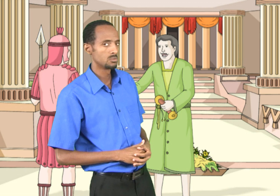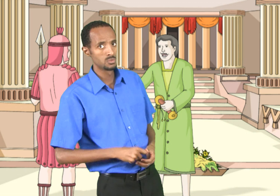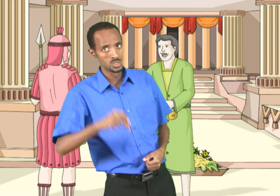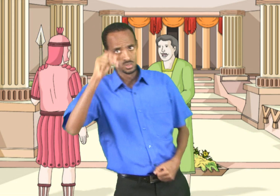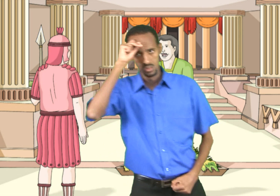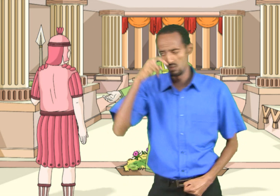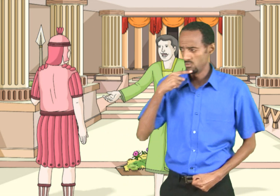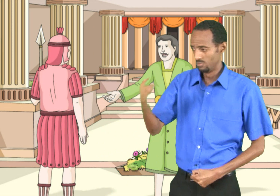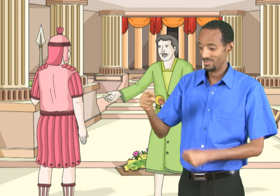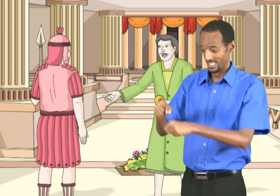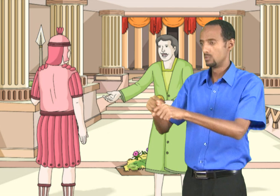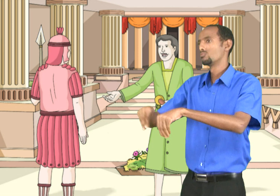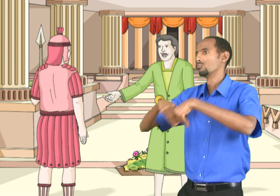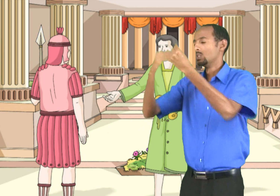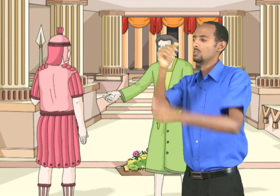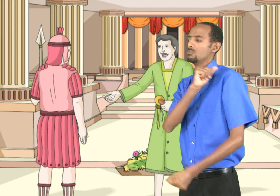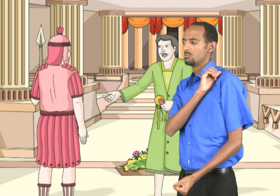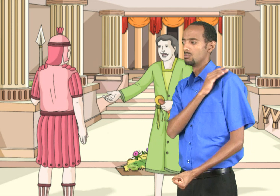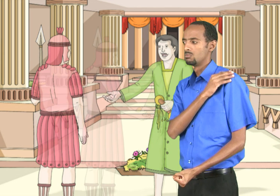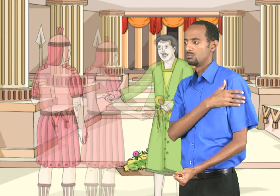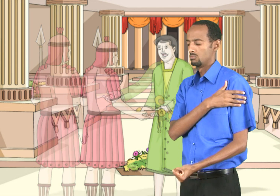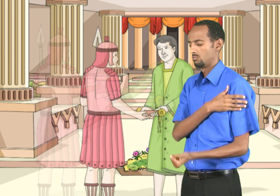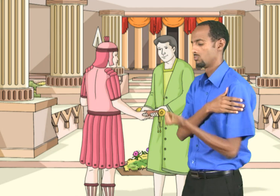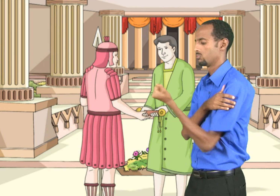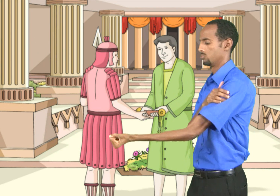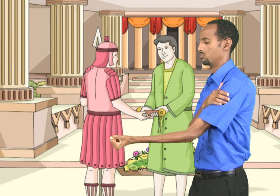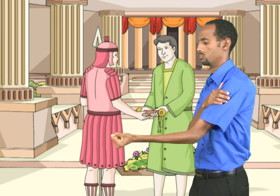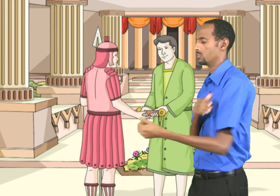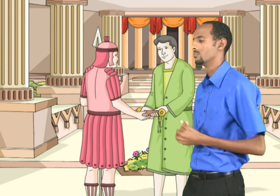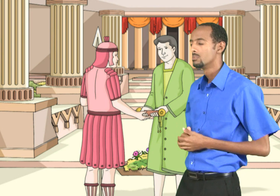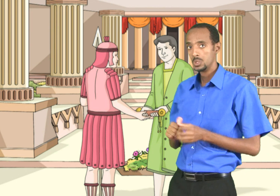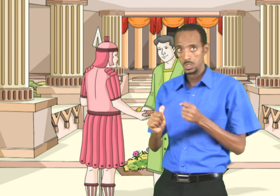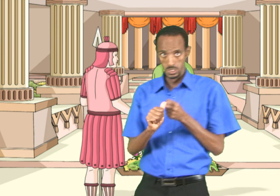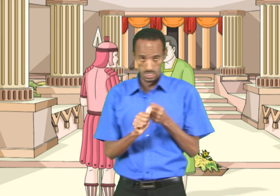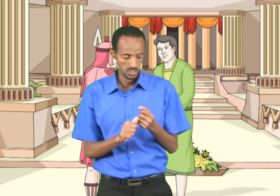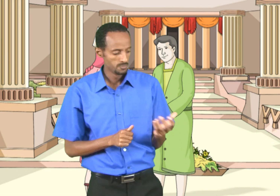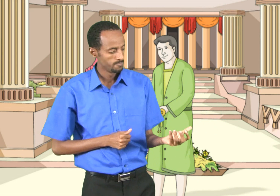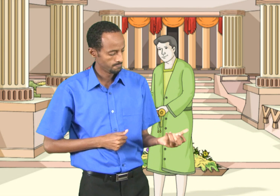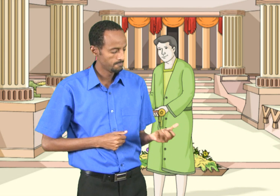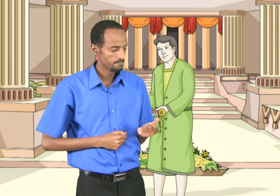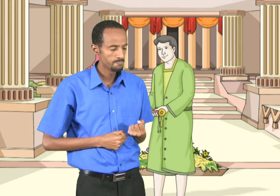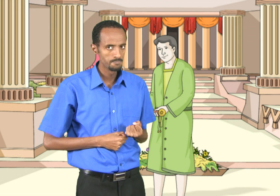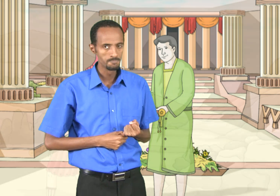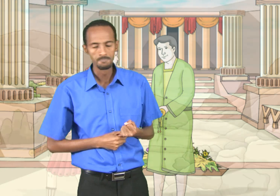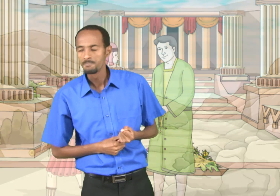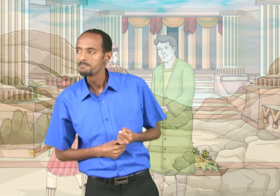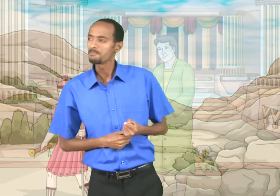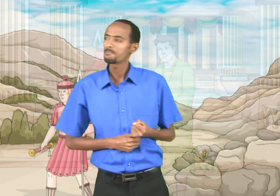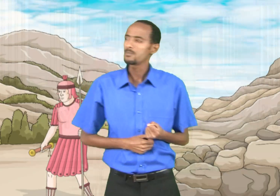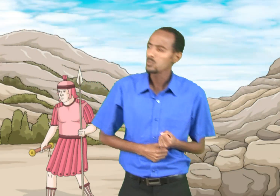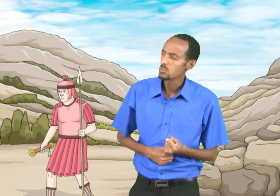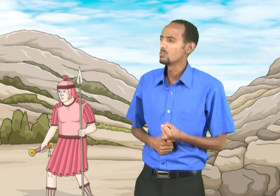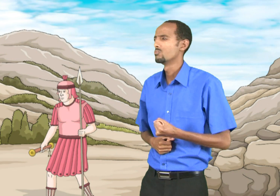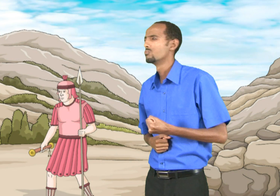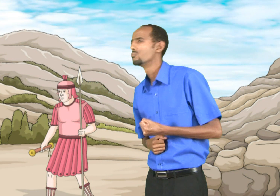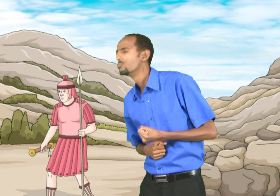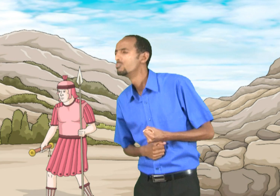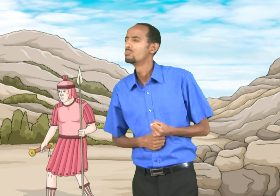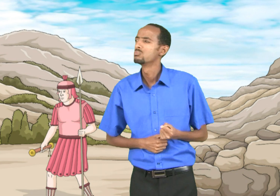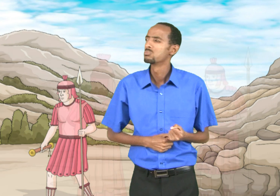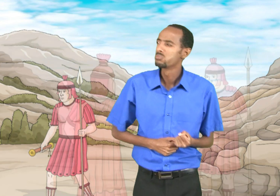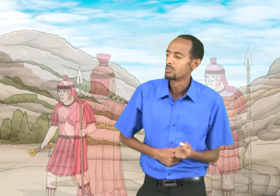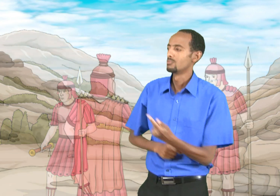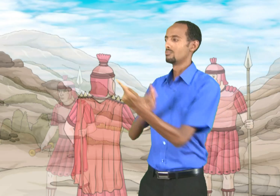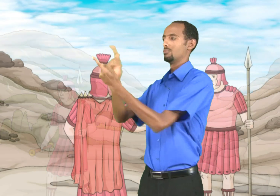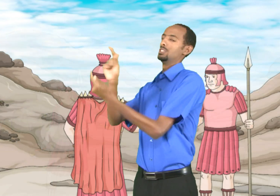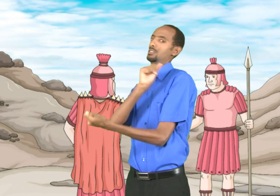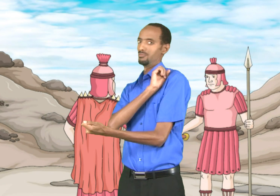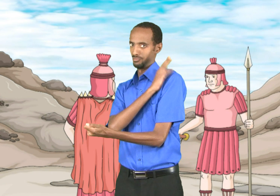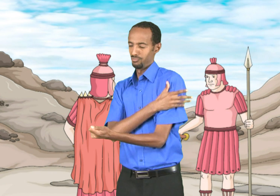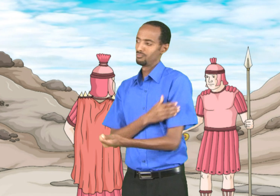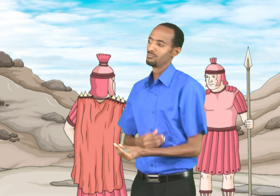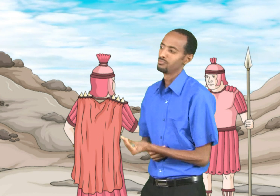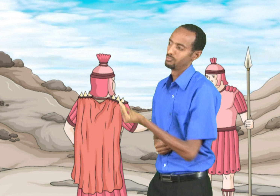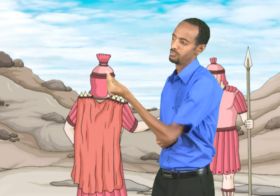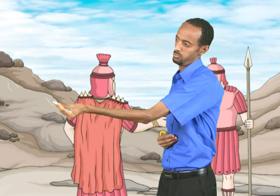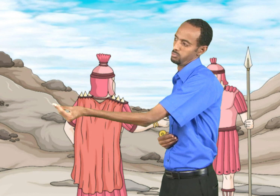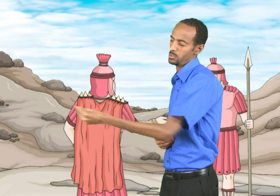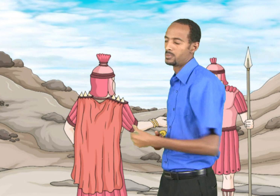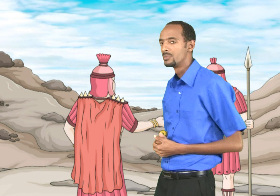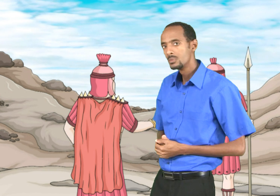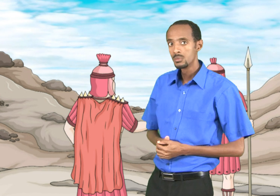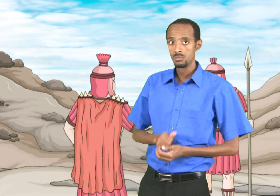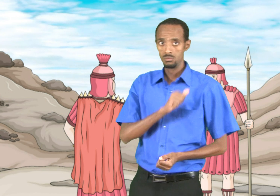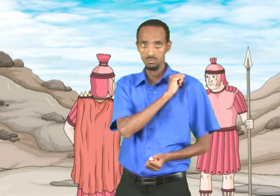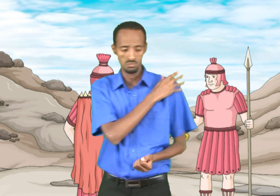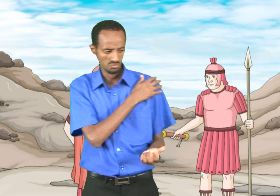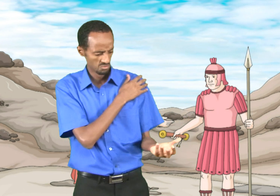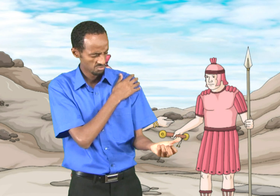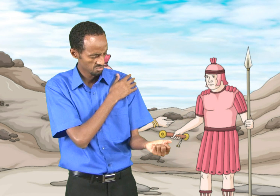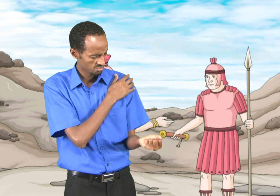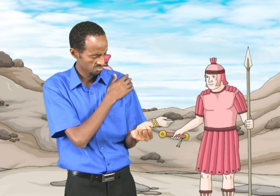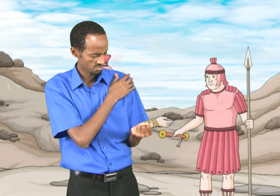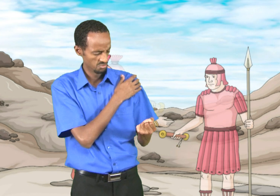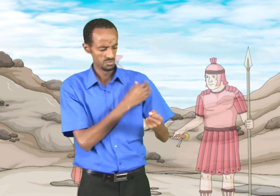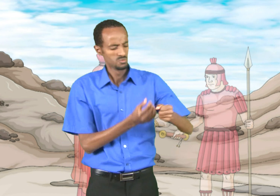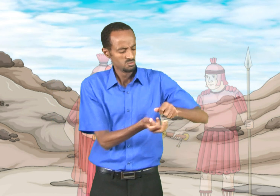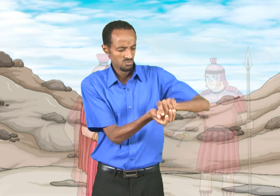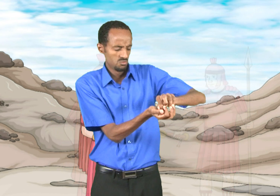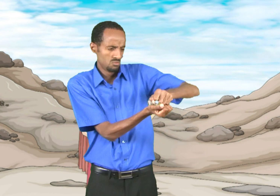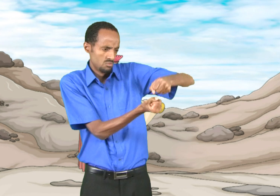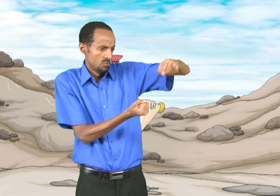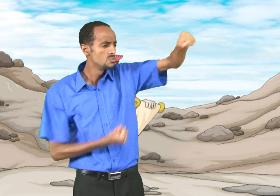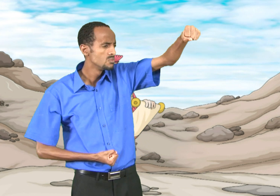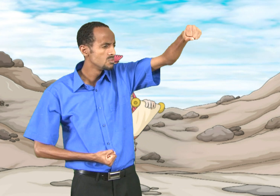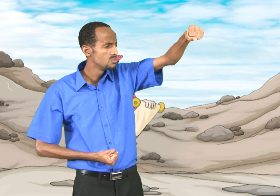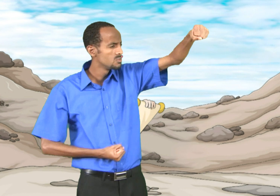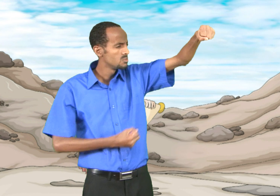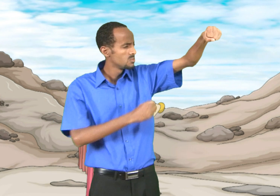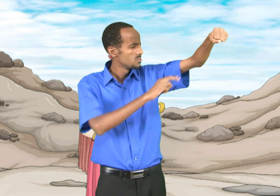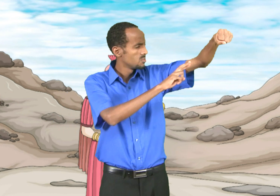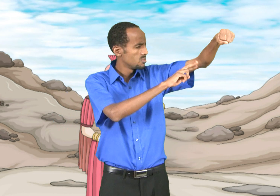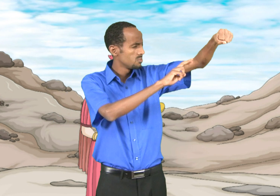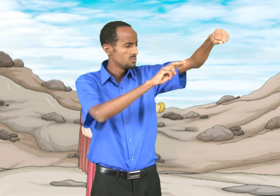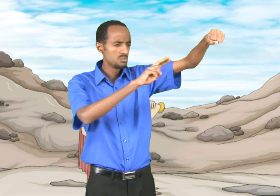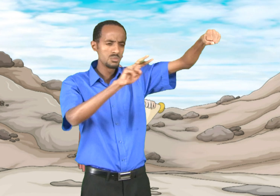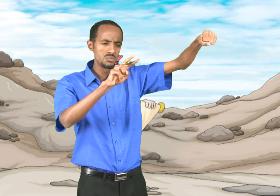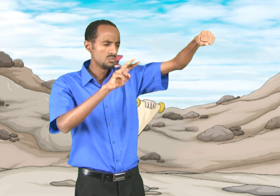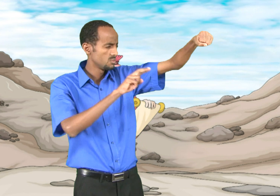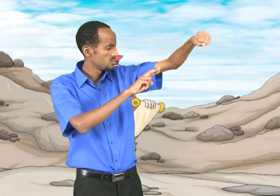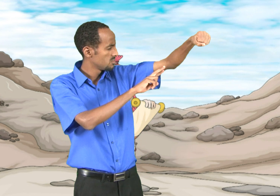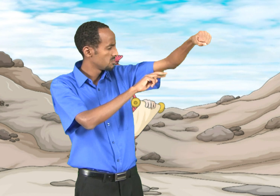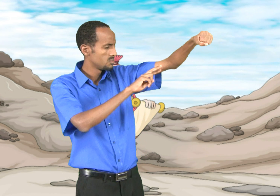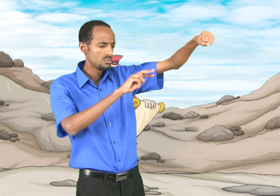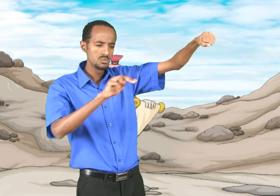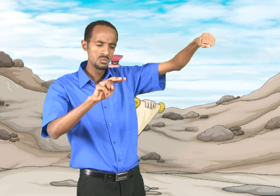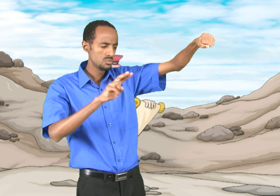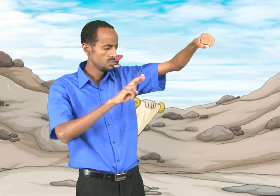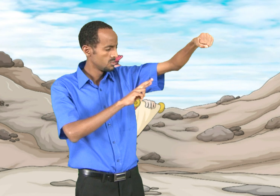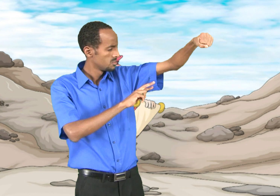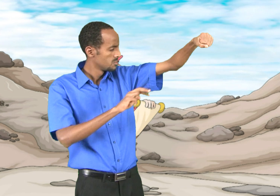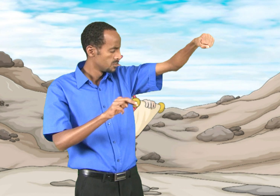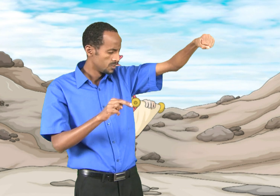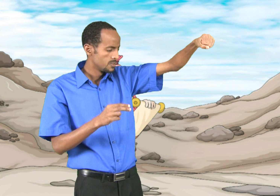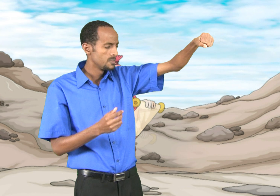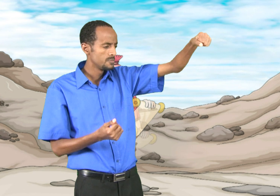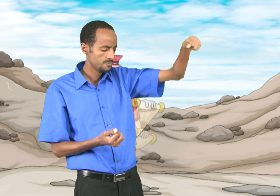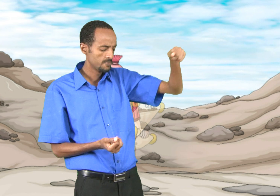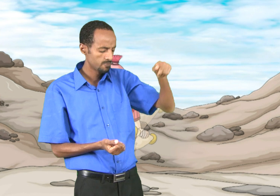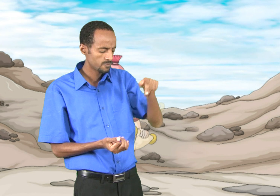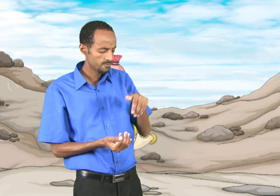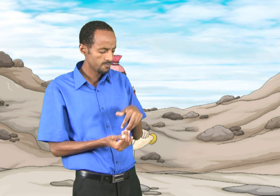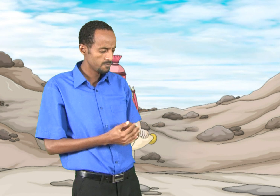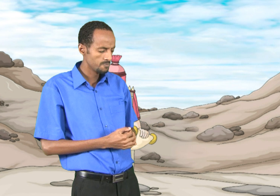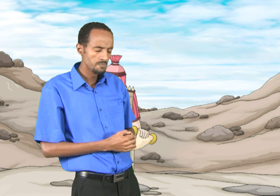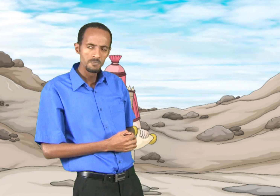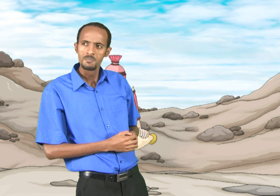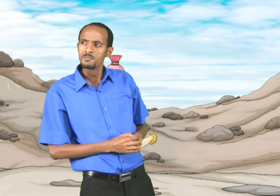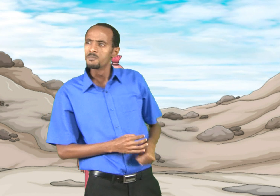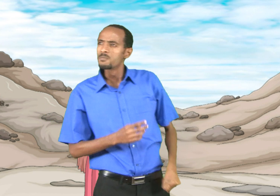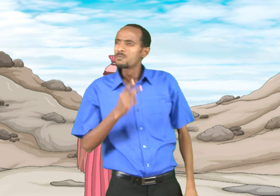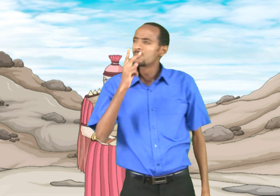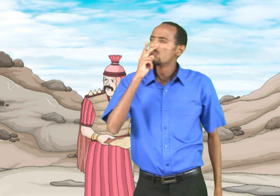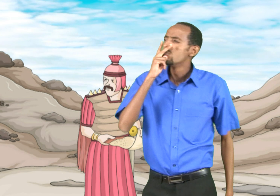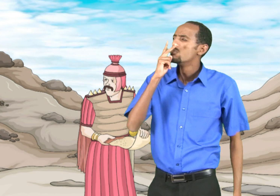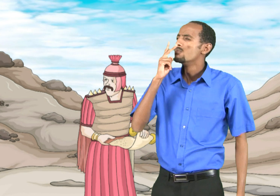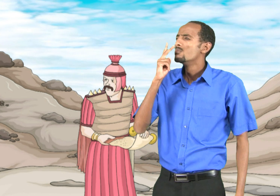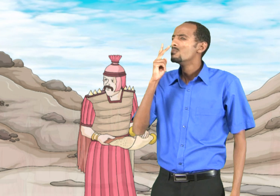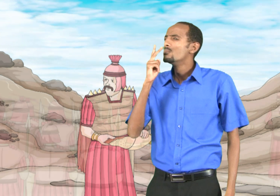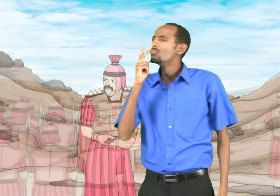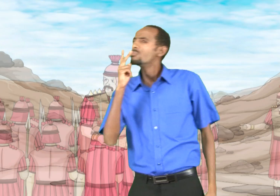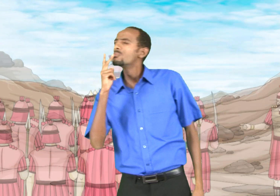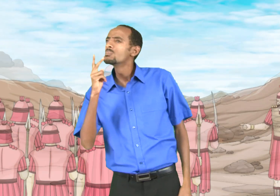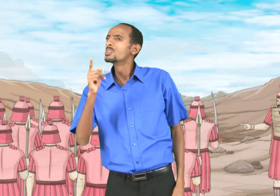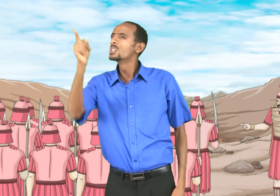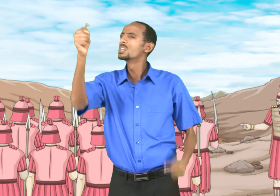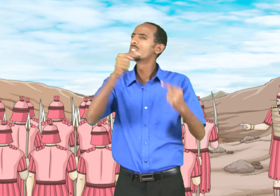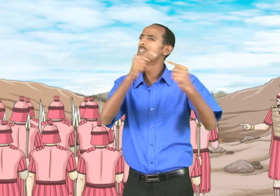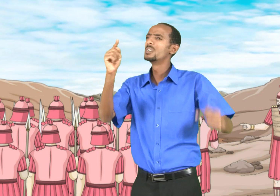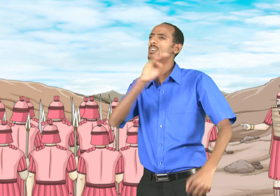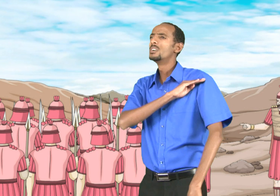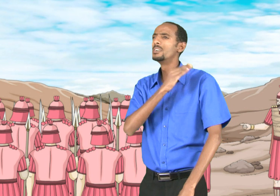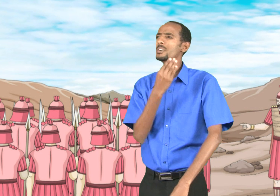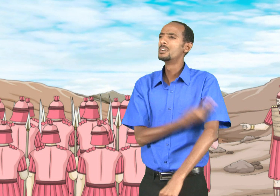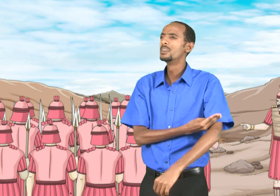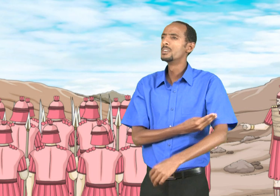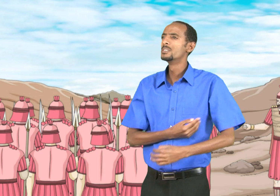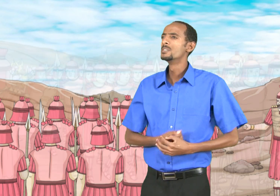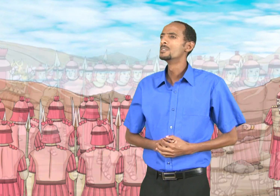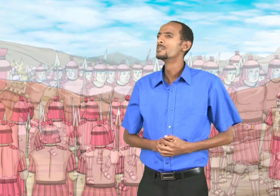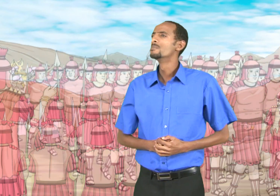then withdraw from him, so that he may be struck down and killed.”